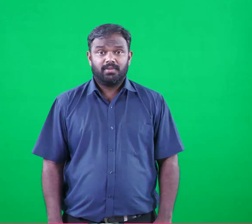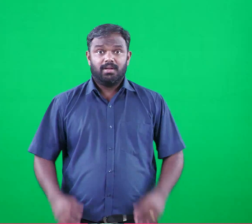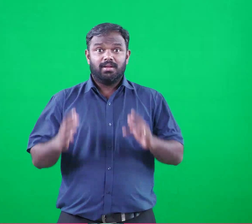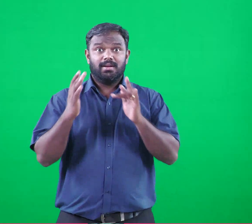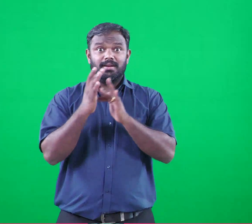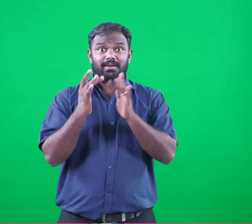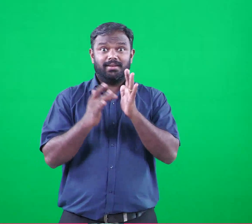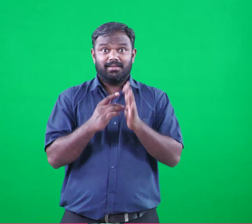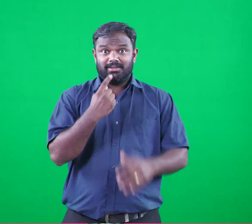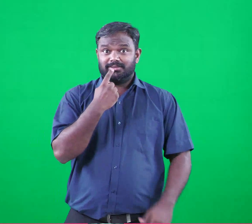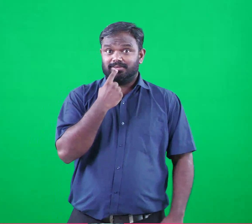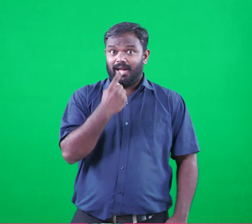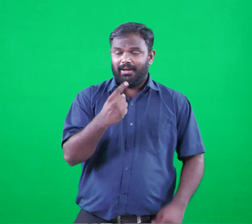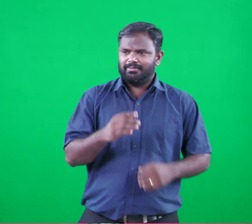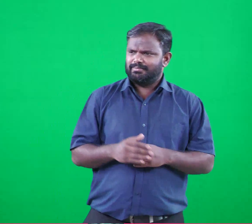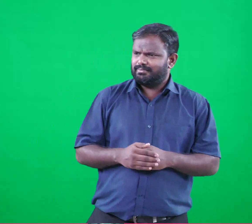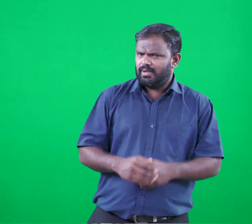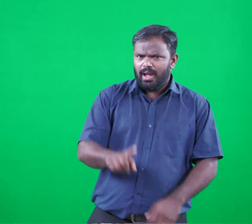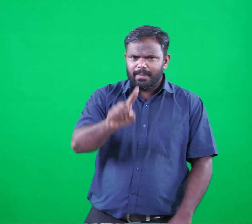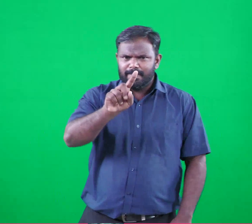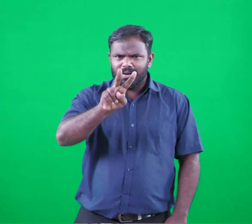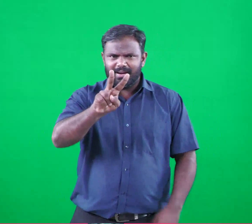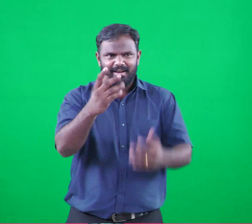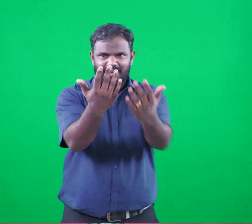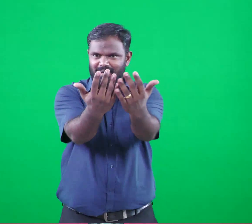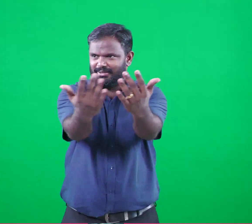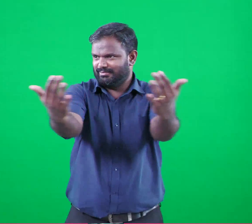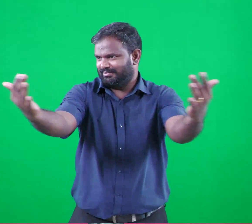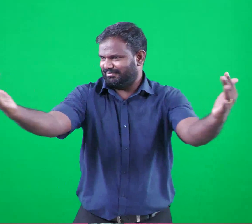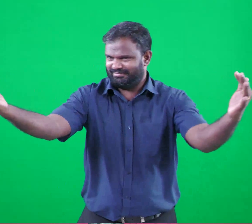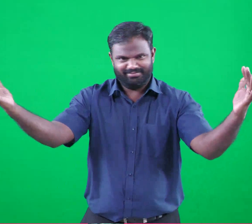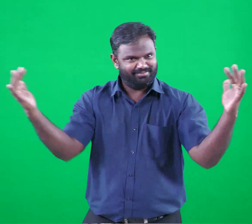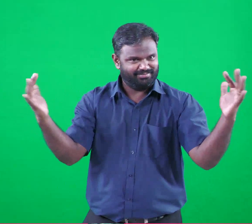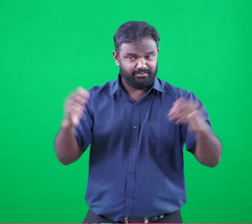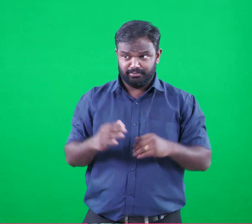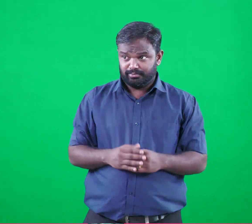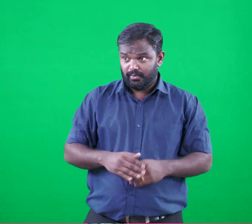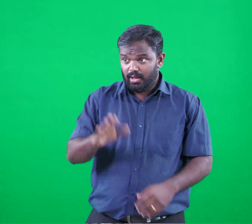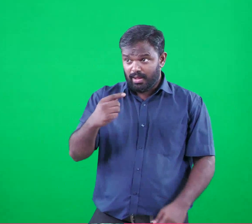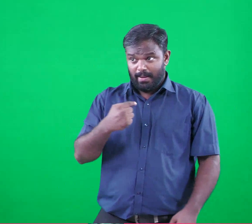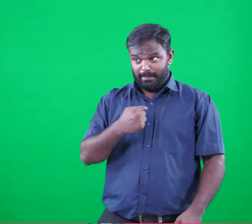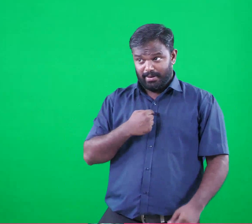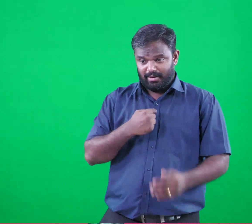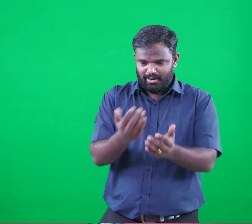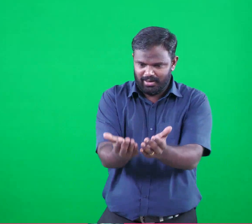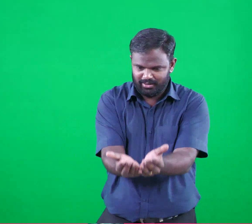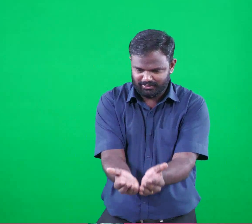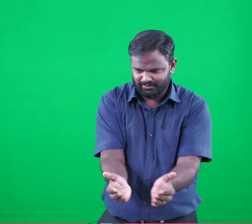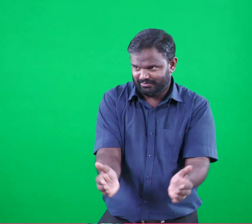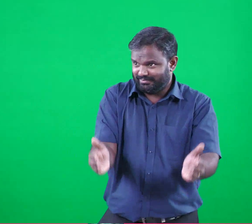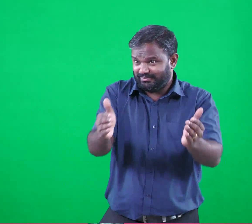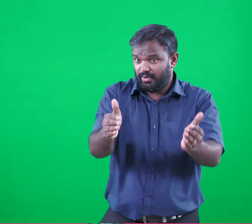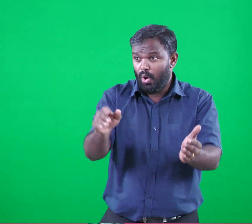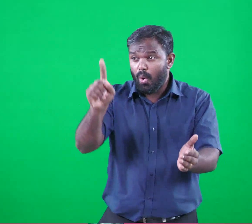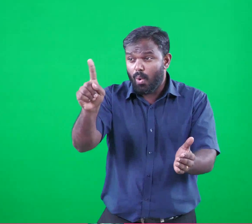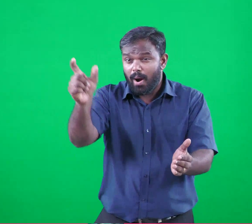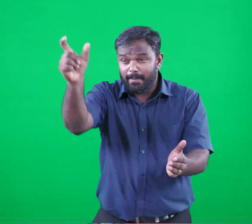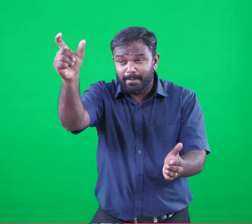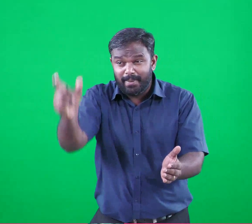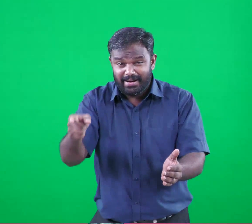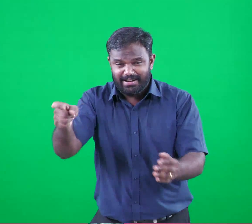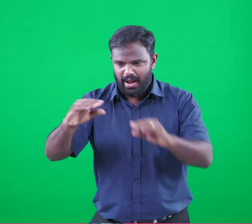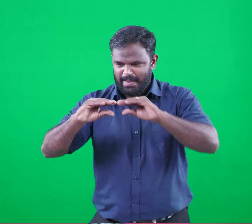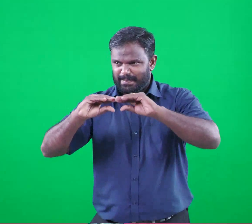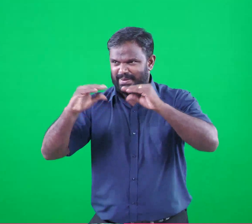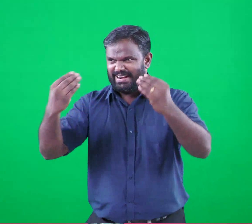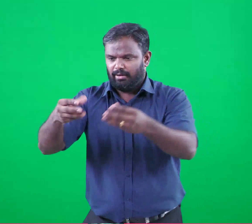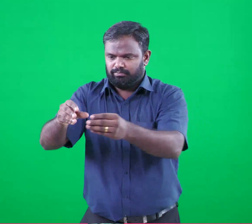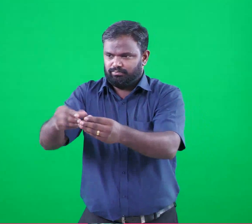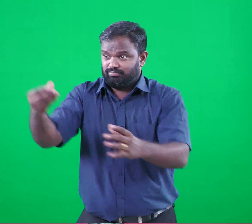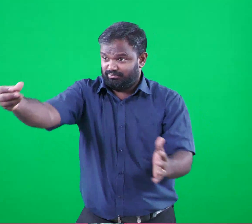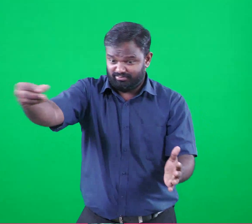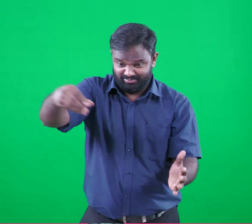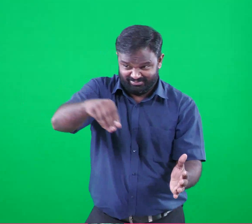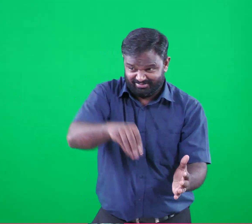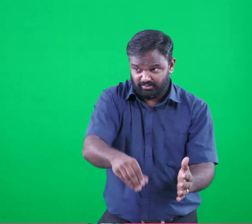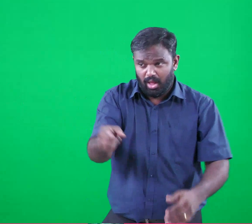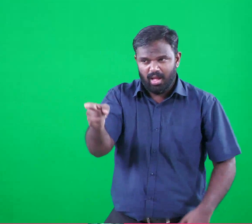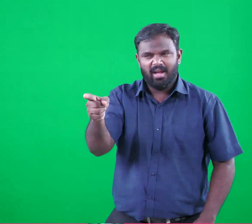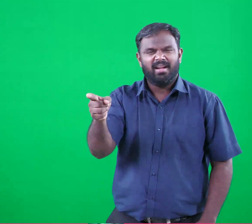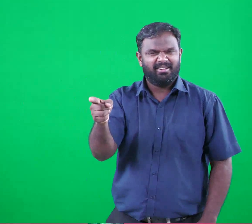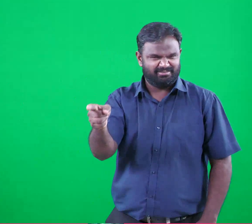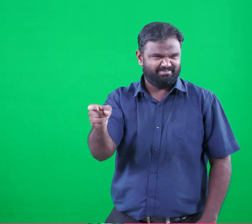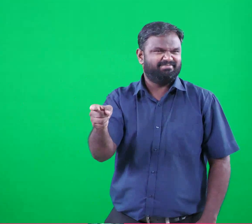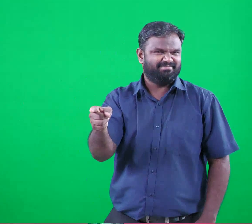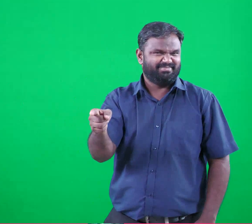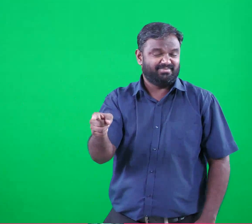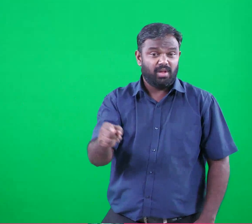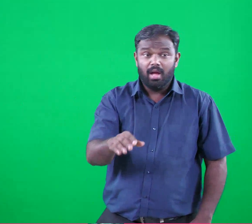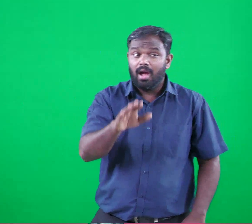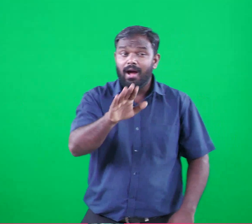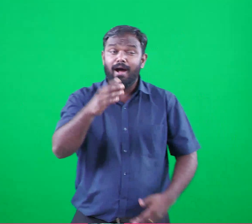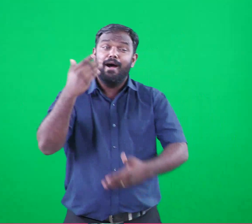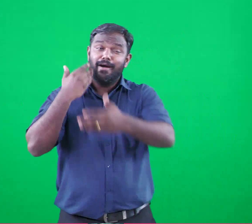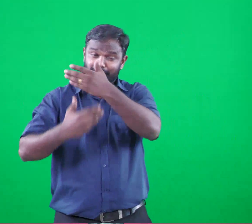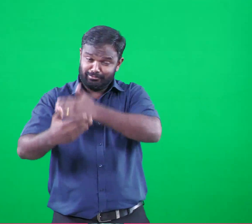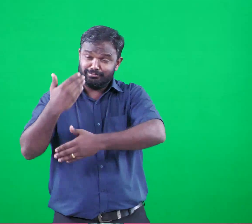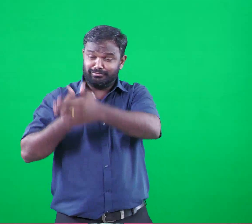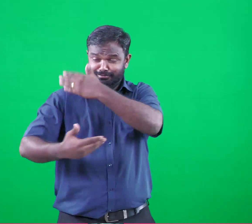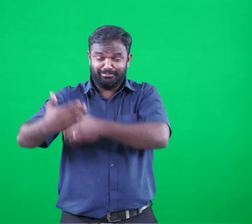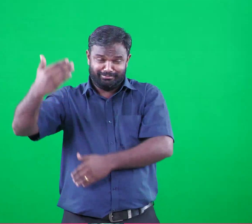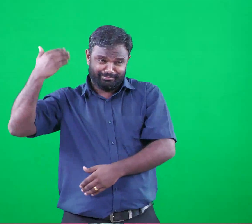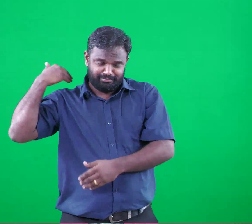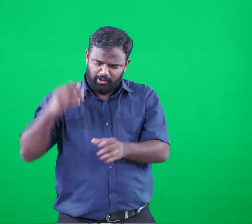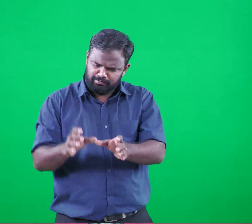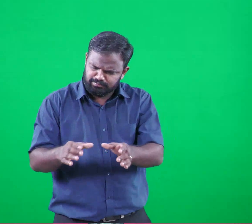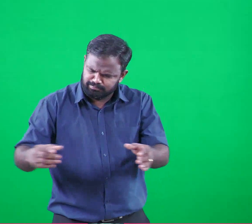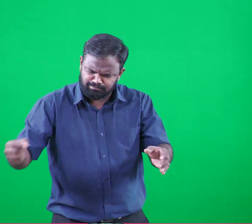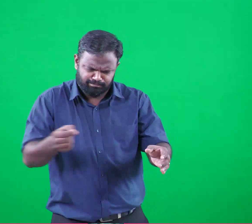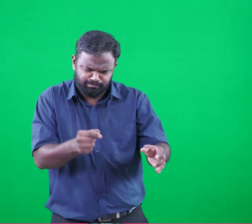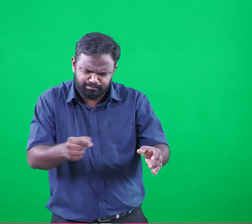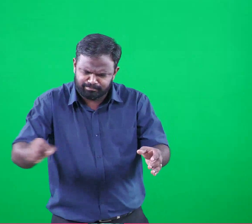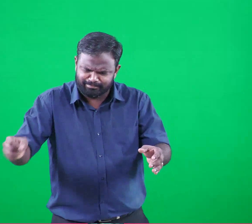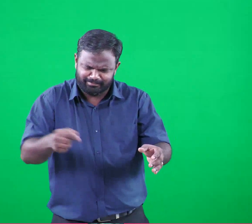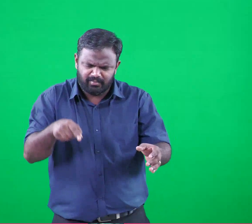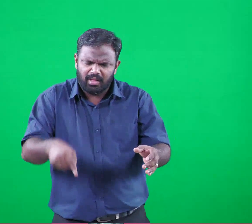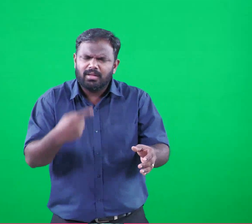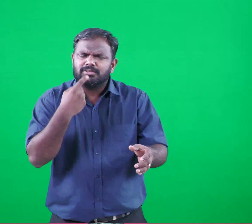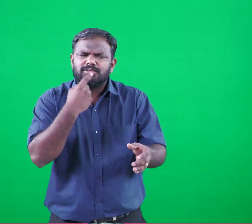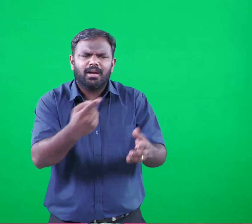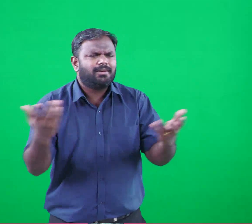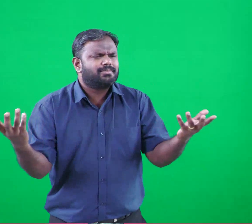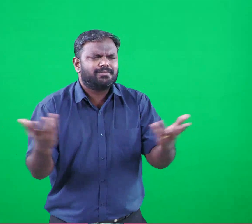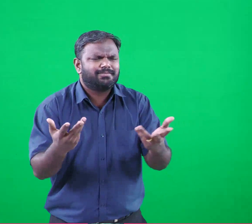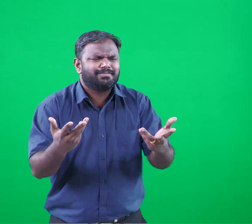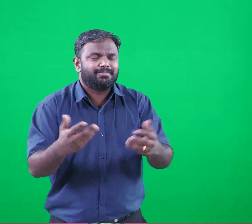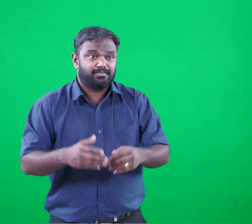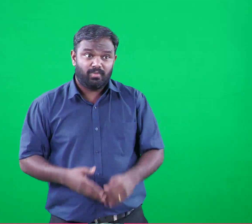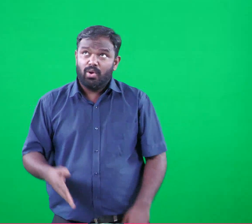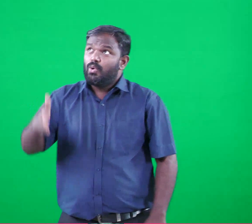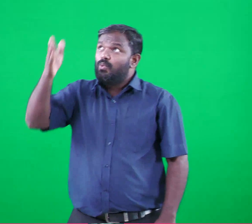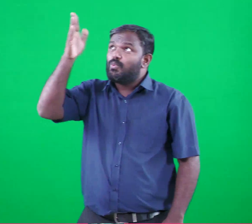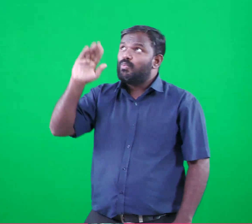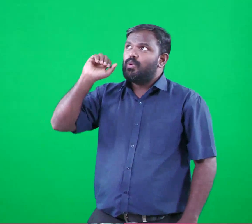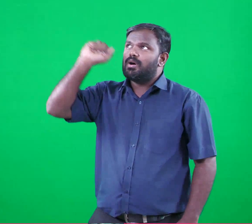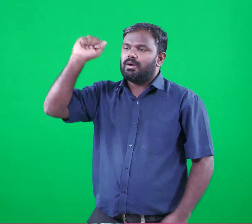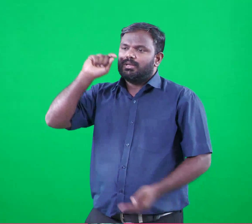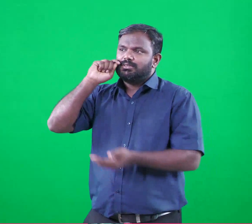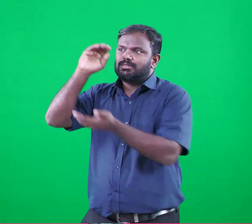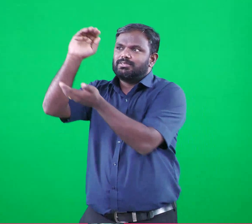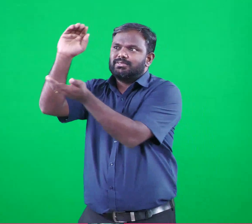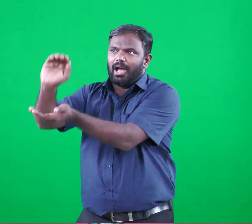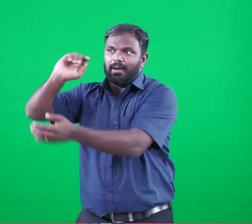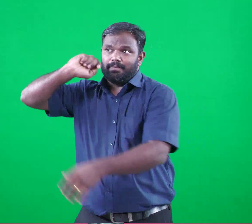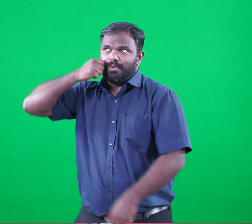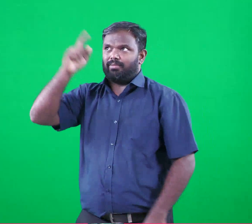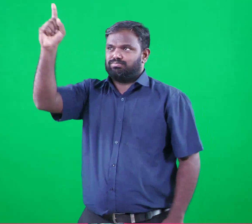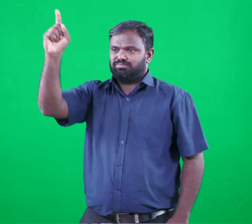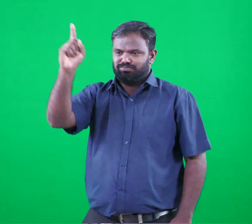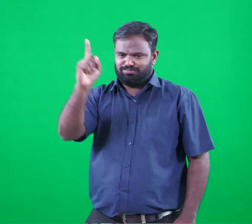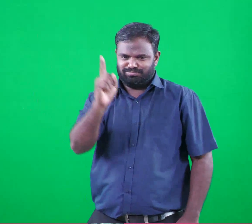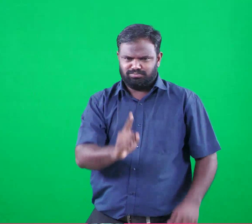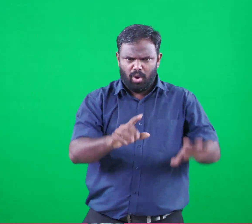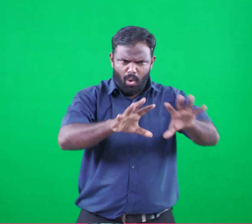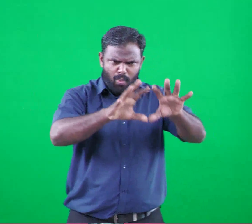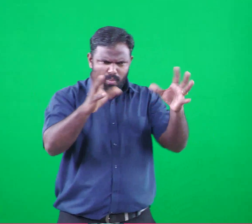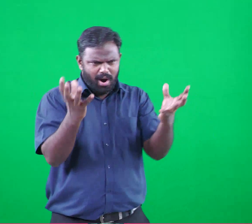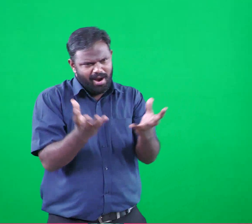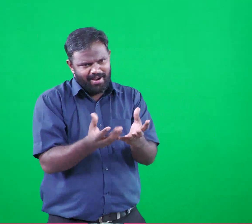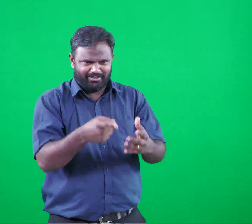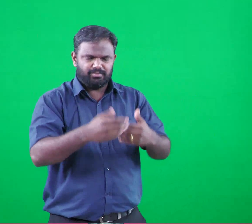He answered, "It is one of the Twelve- the one who is dipping his hand into the bowl with Me.